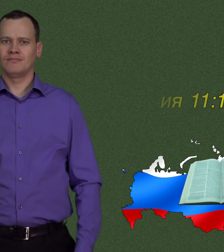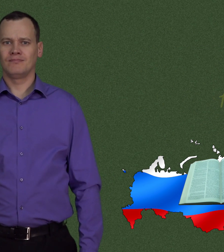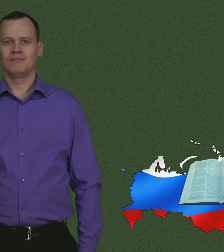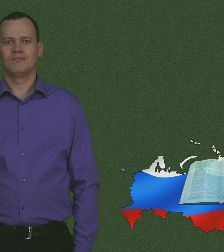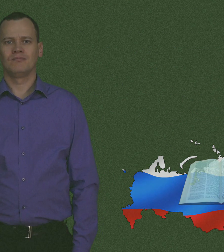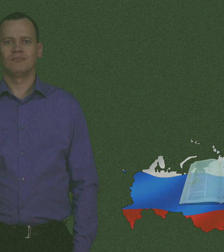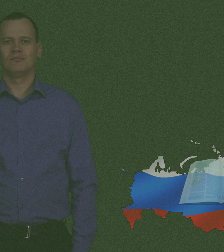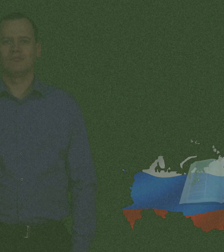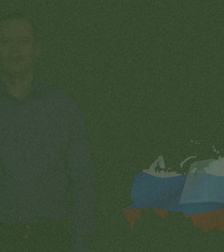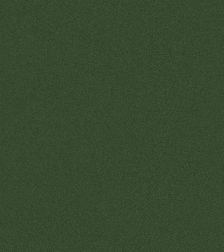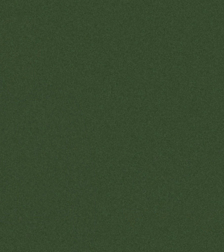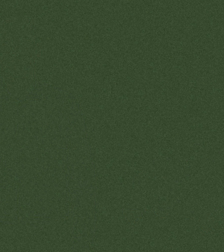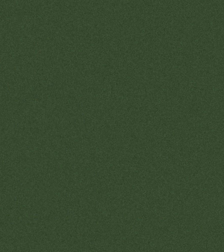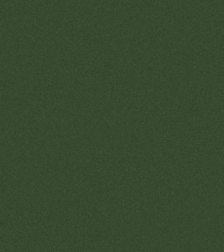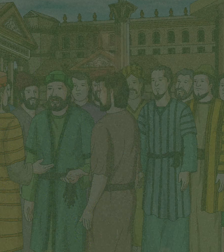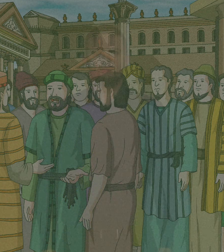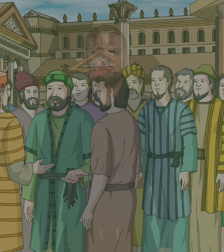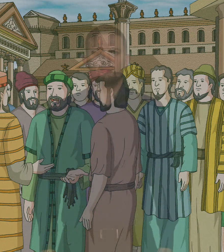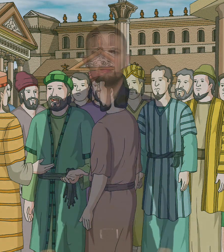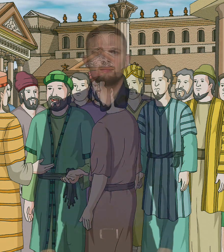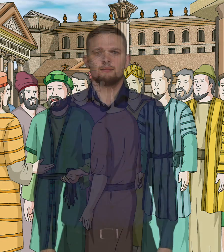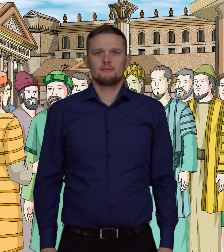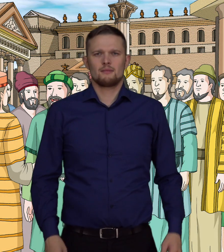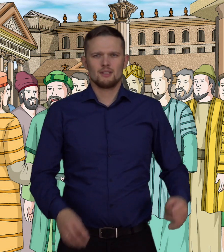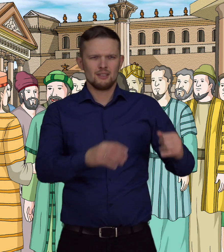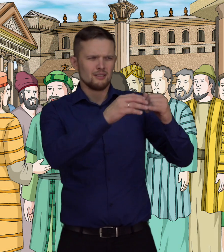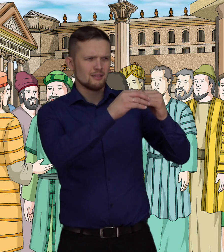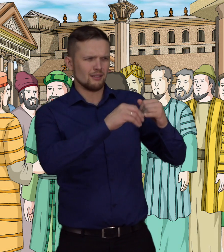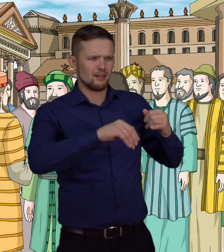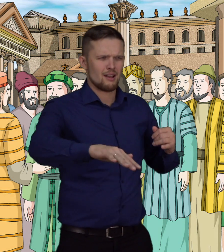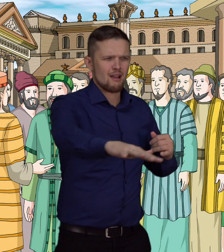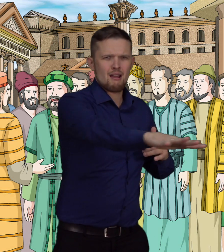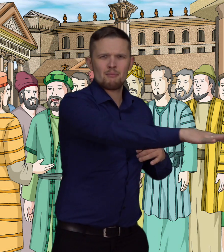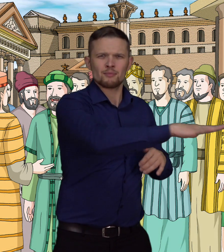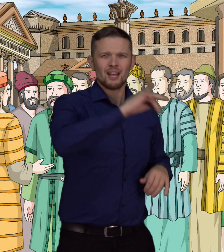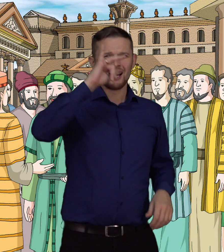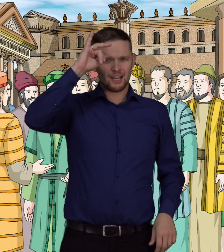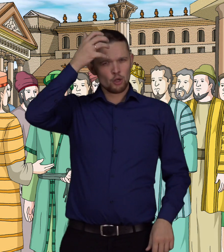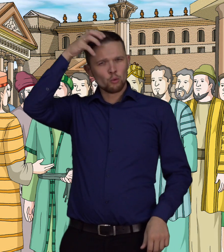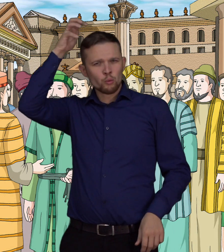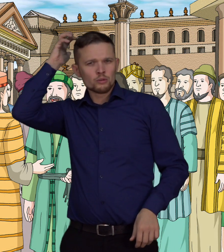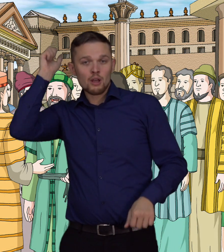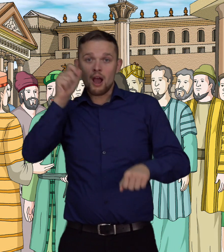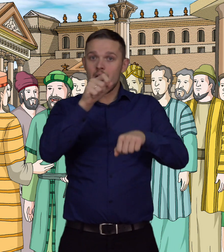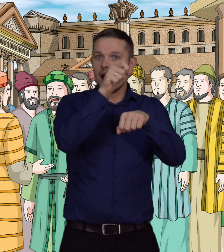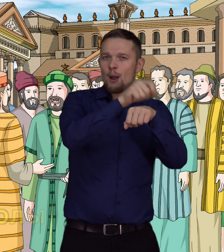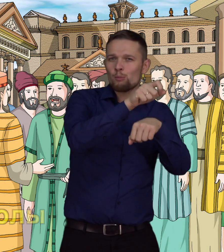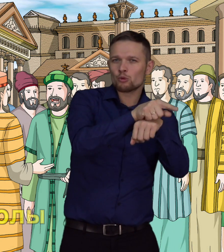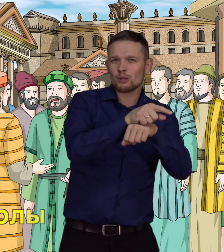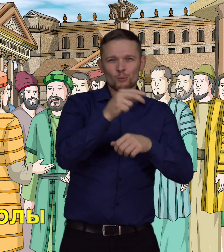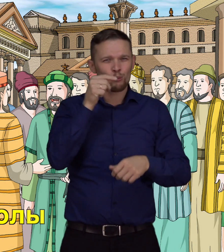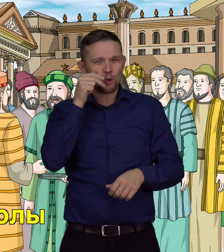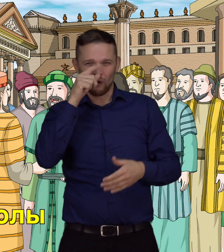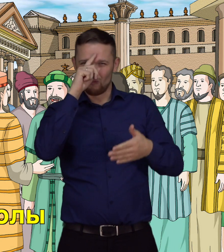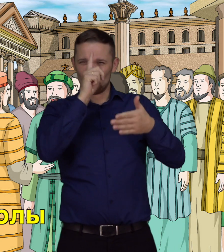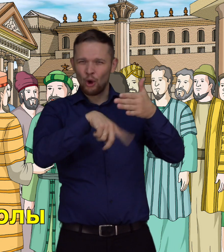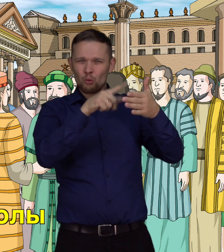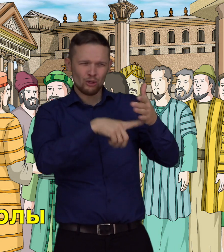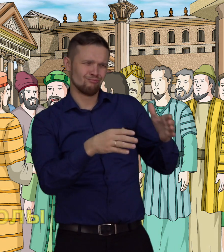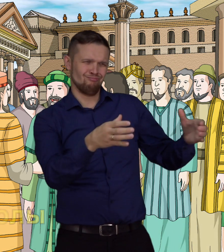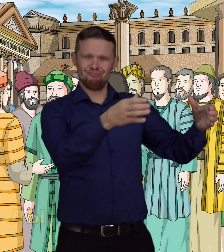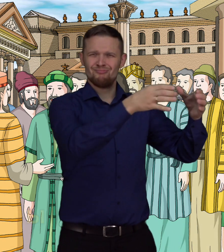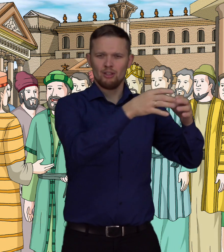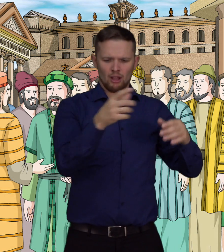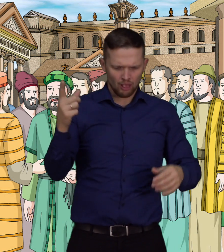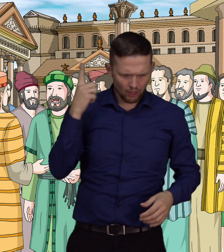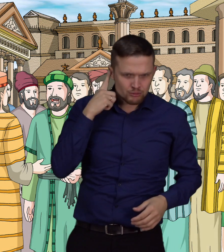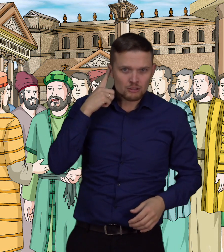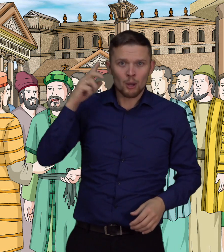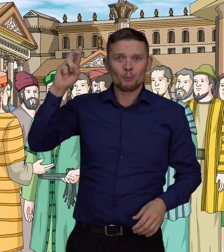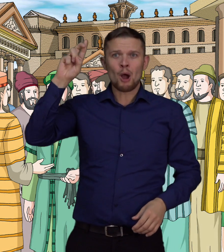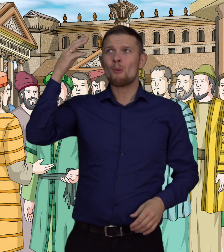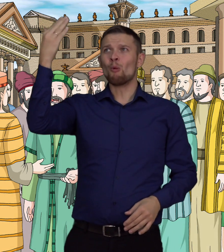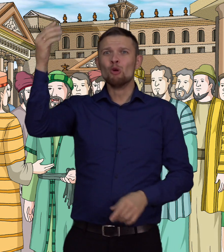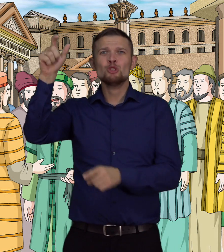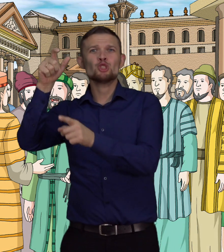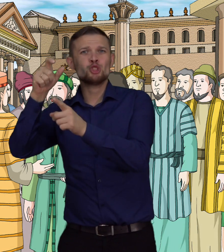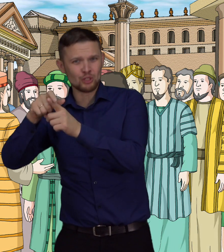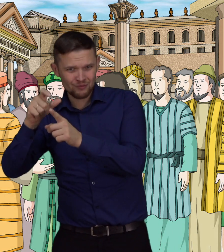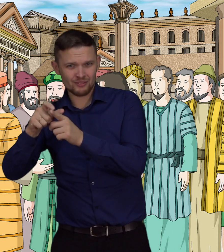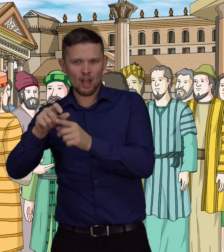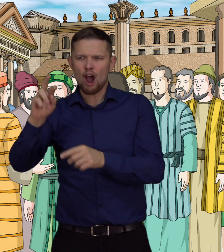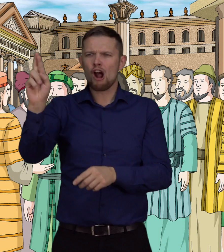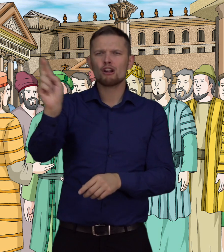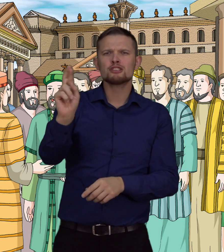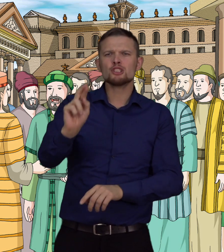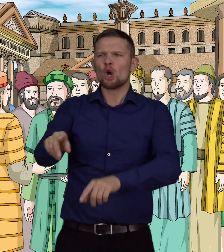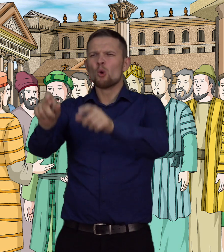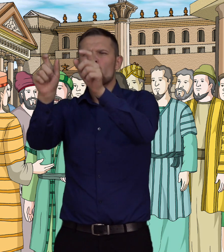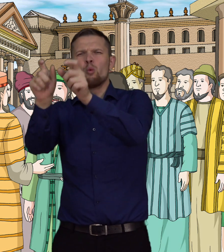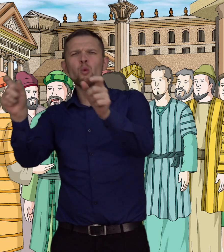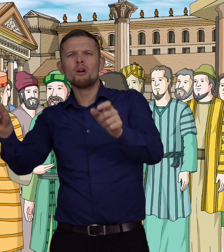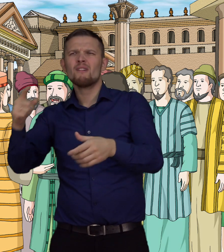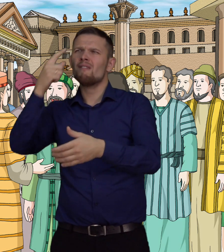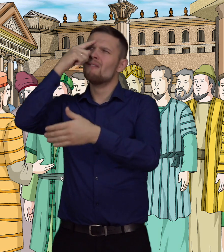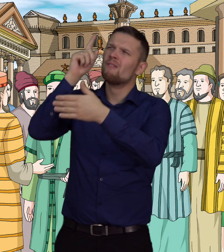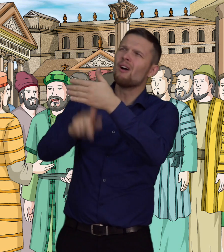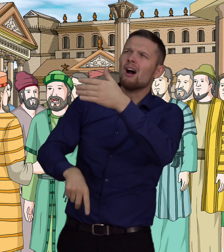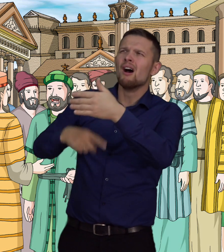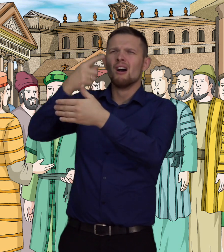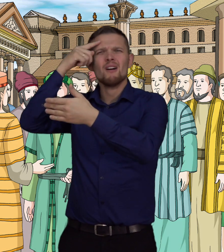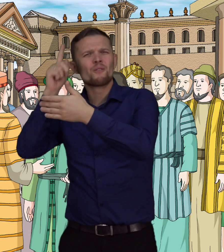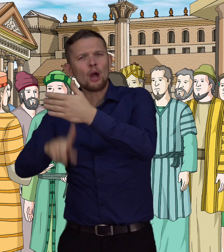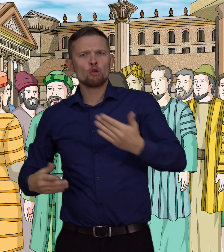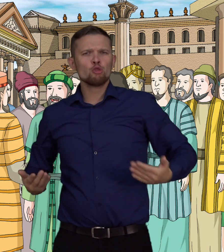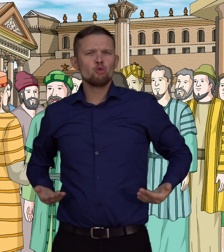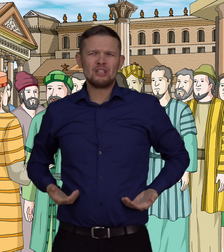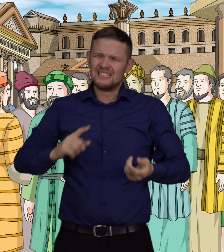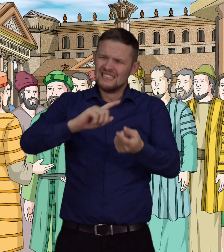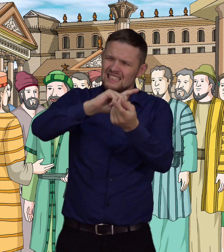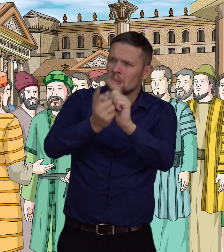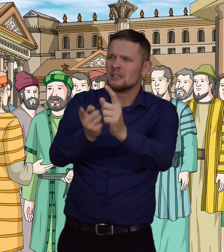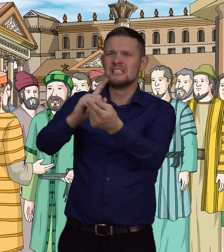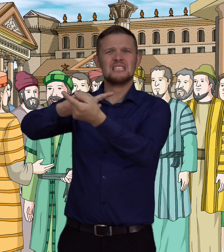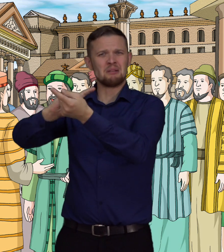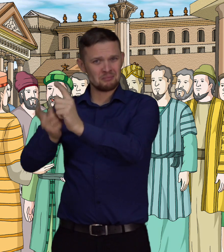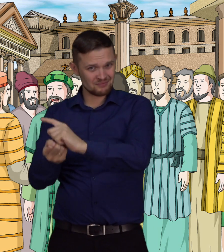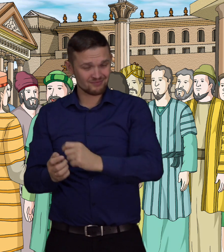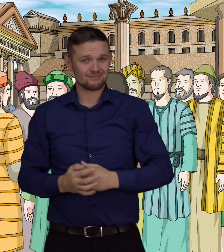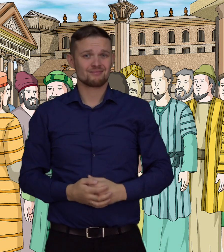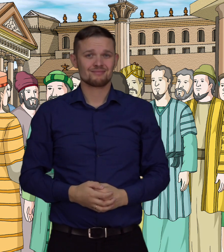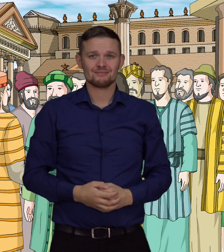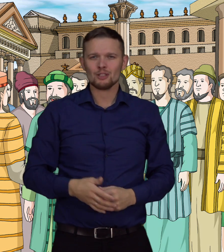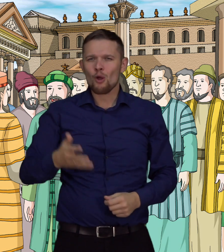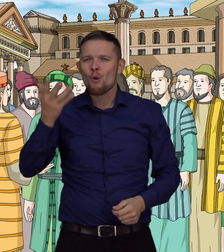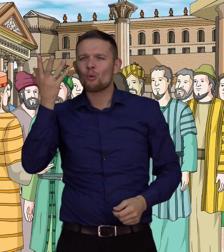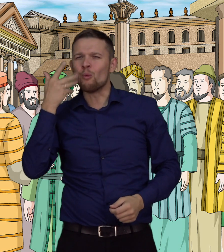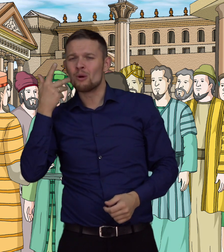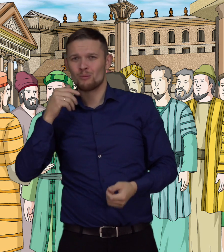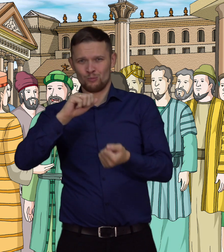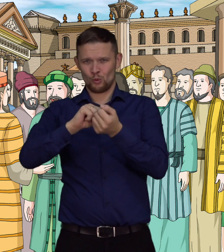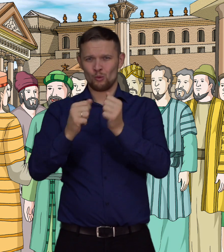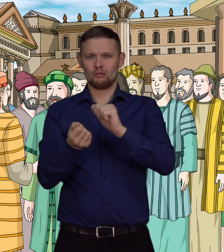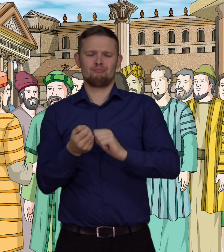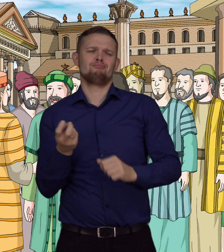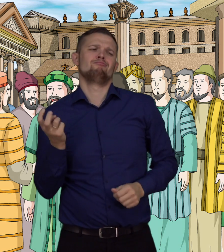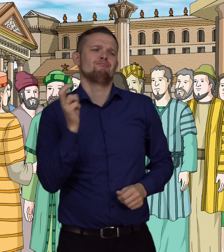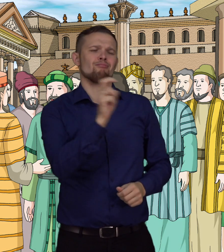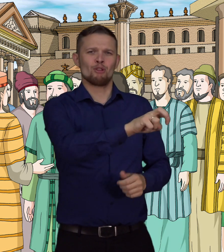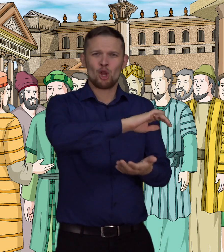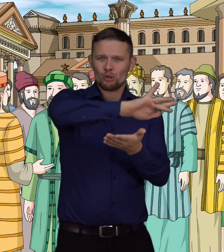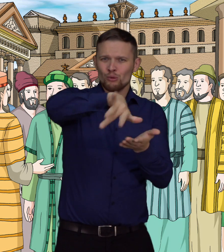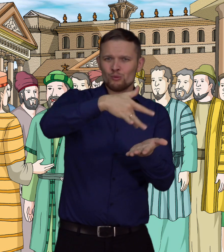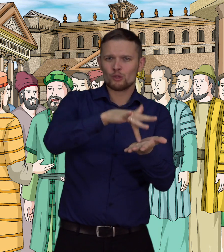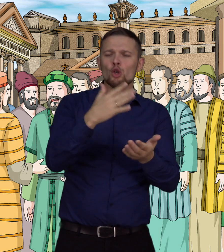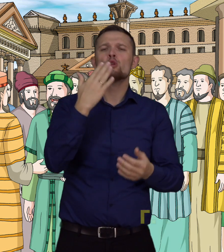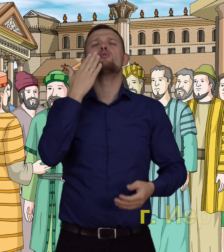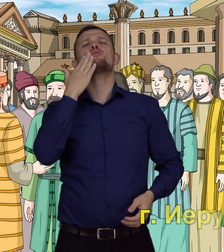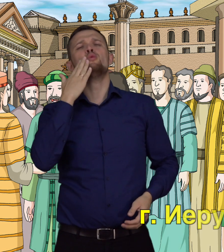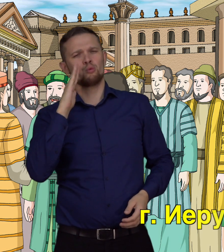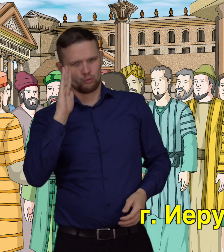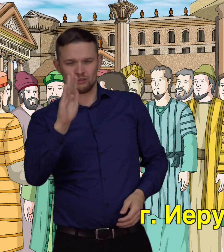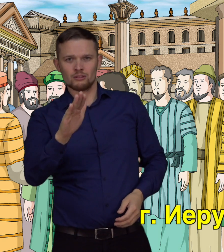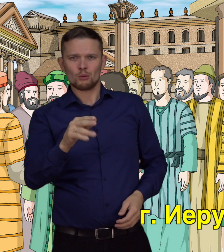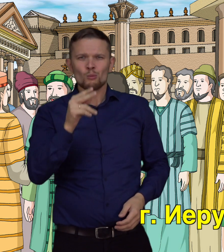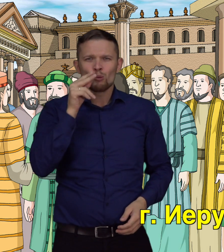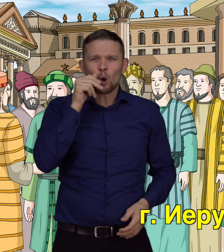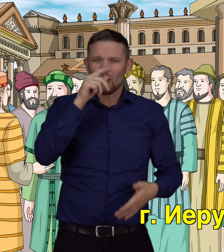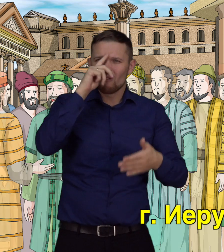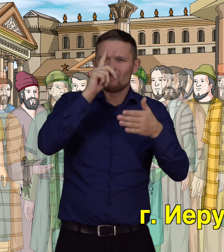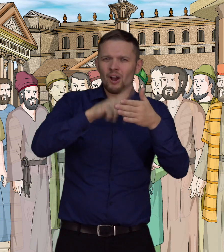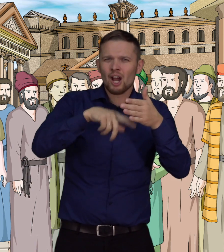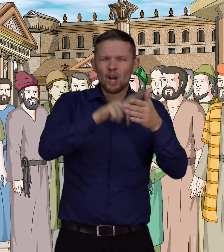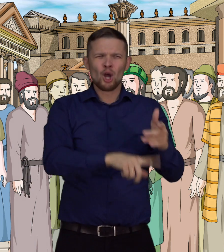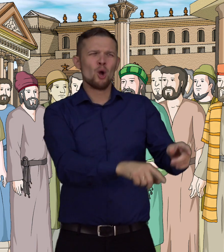The apostles and brothers throughout Judea soon heard that the Gentiles also had received the word of God.